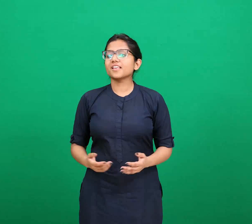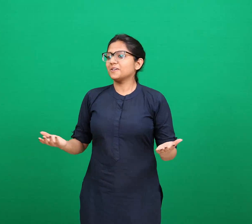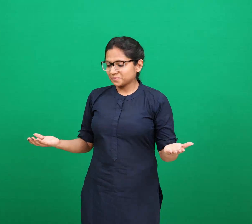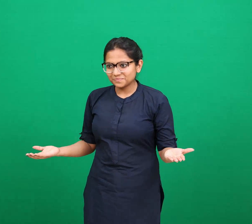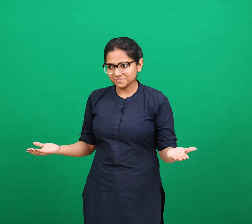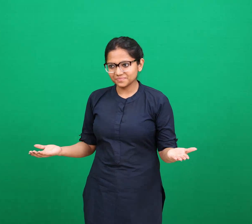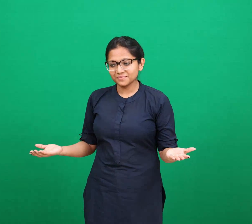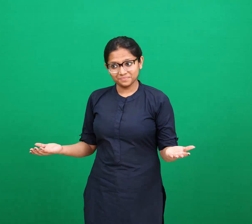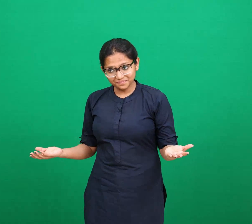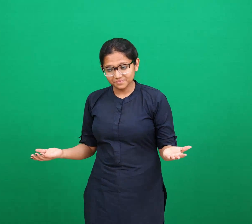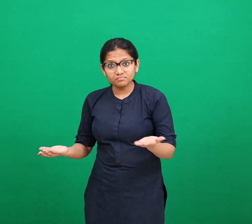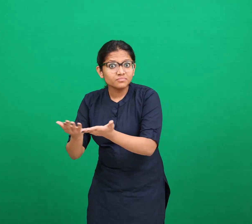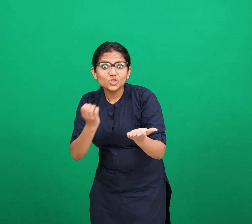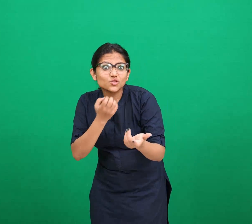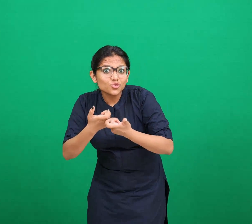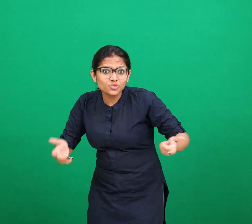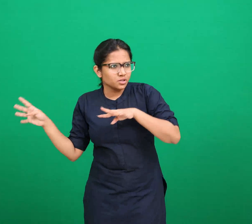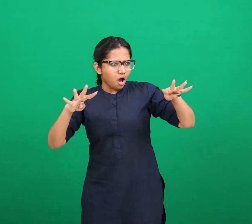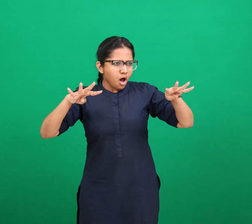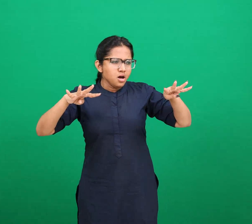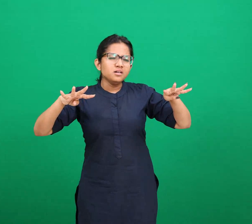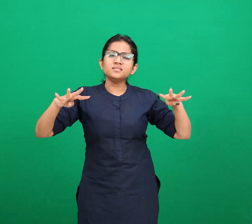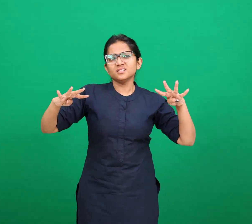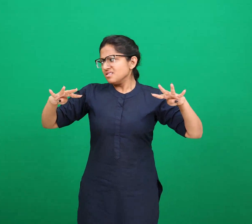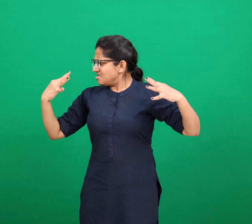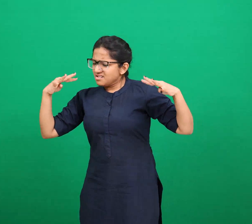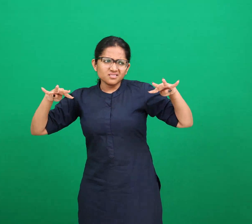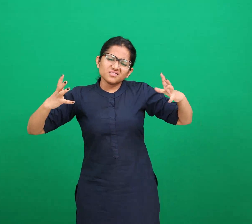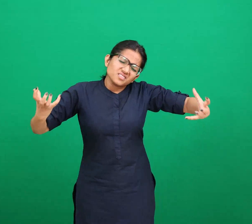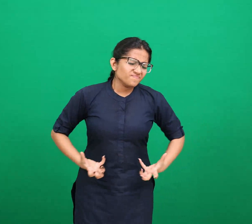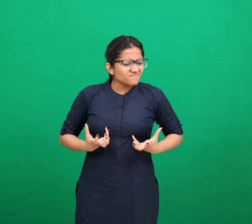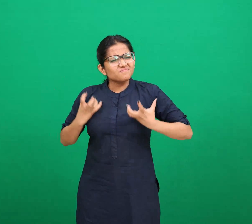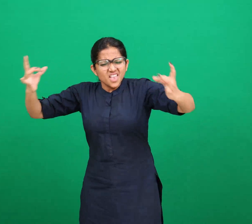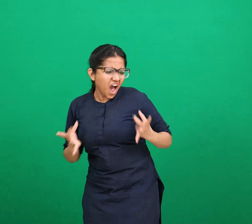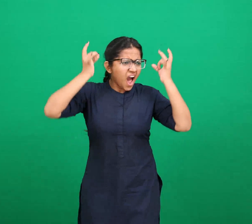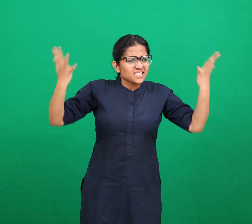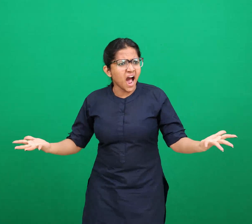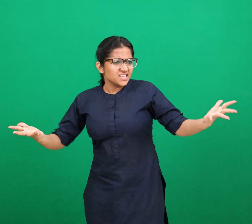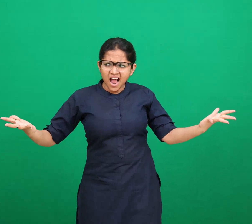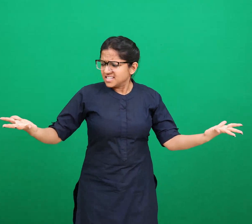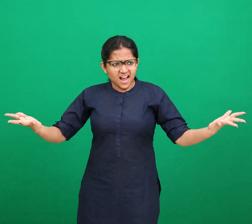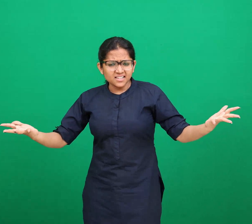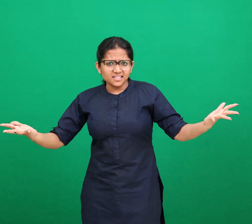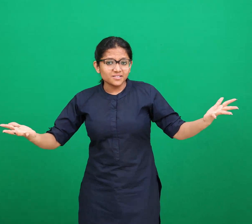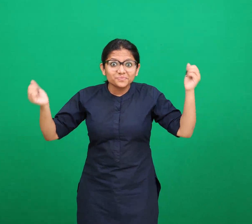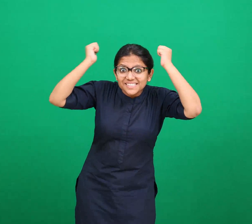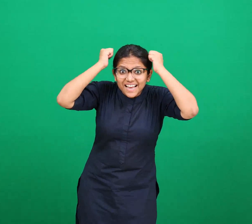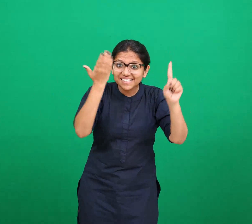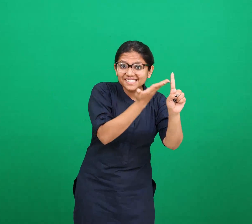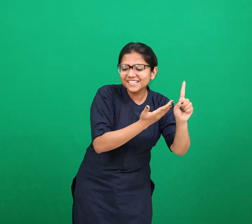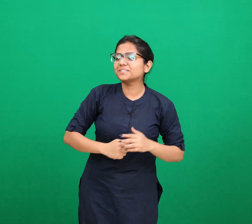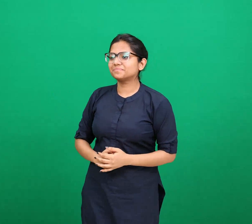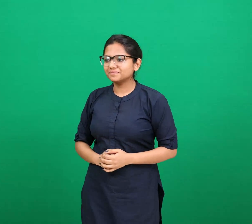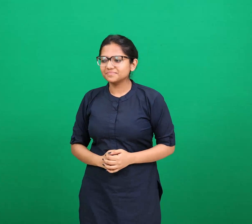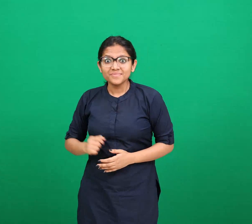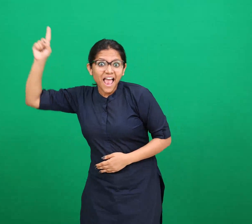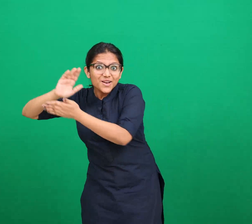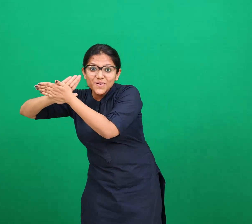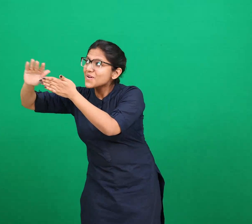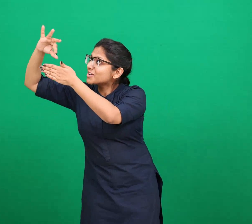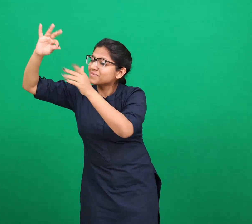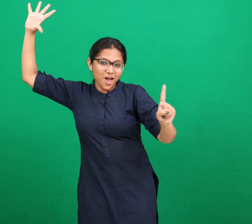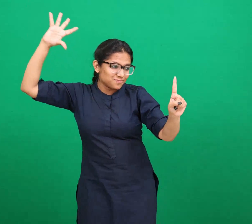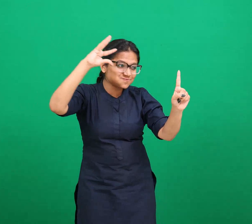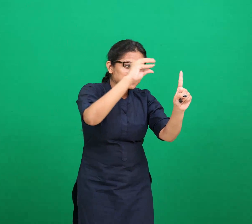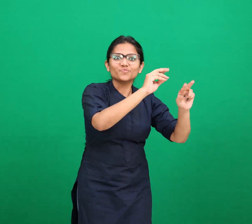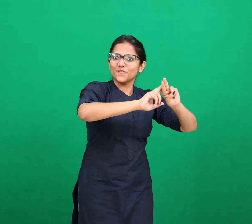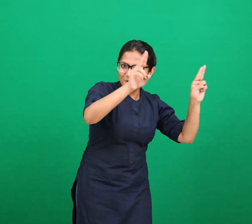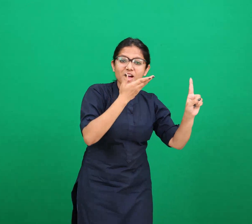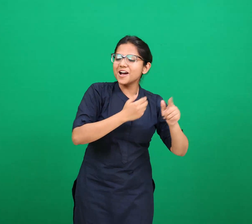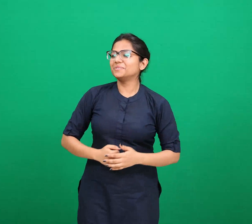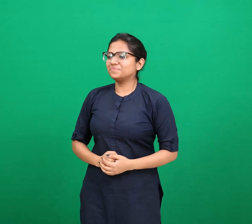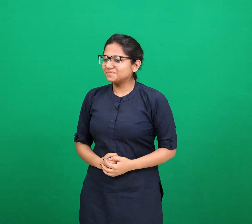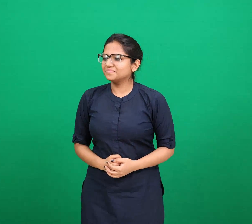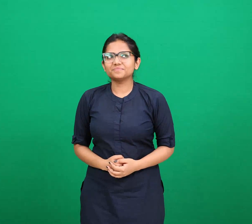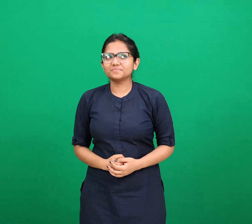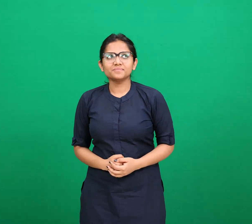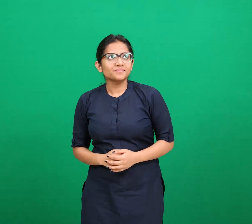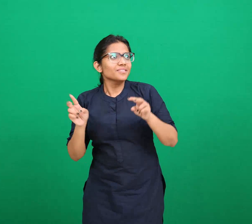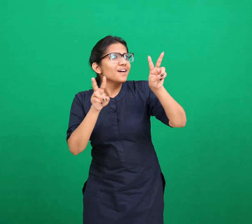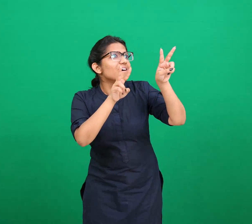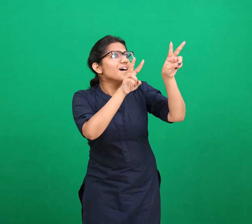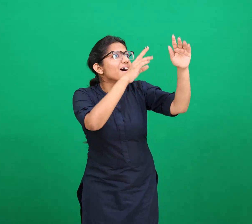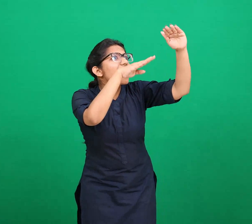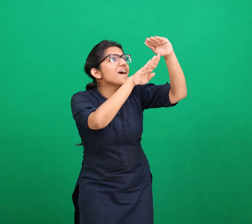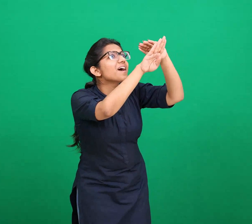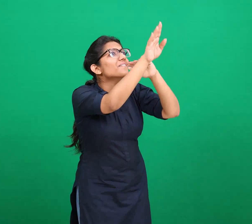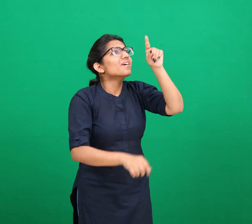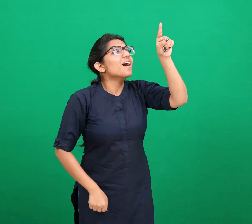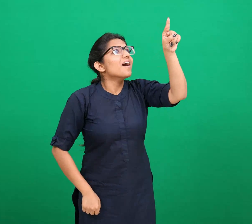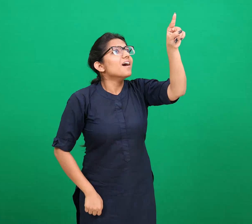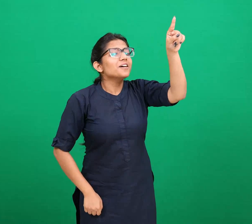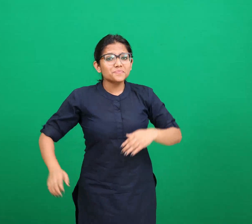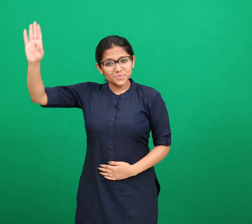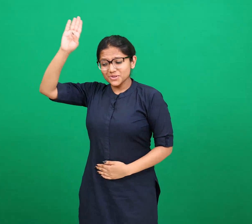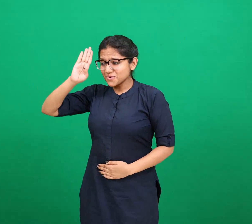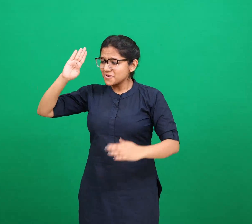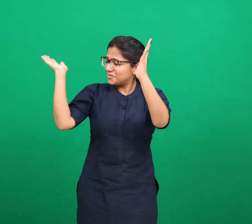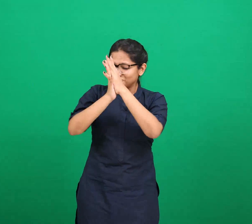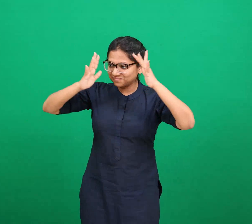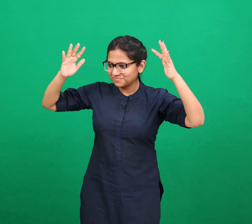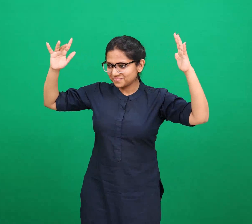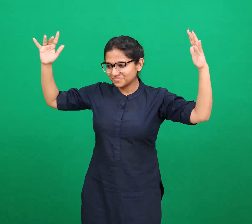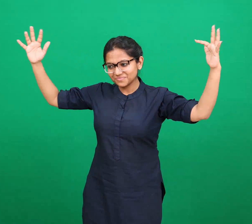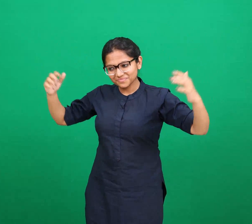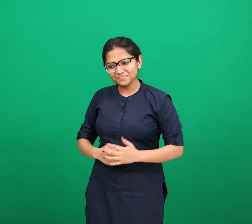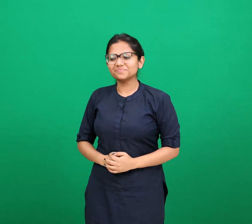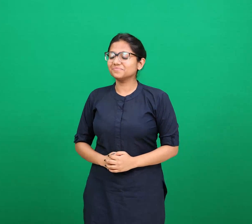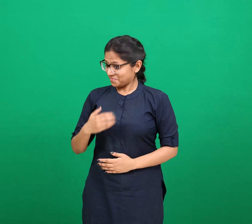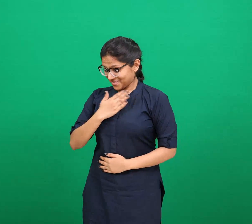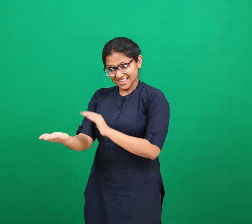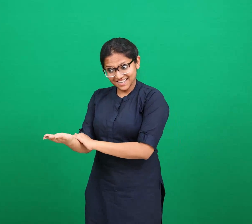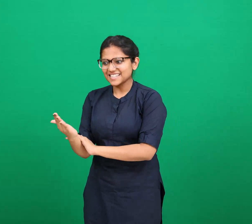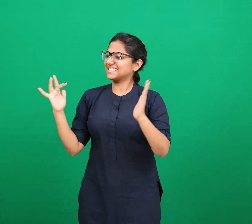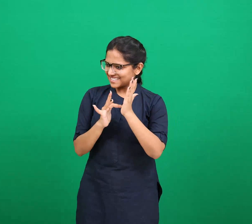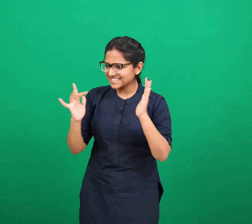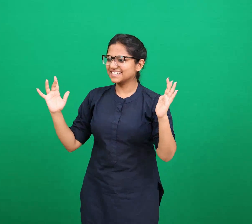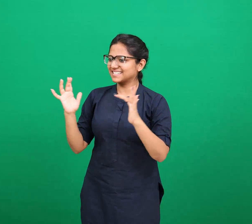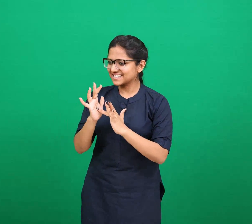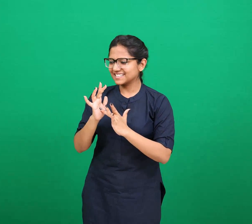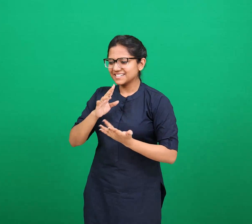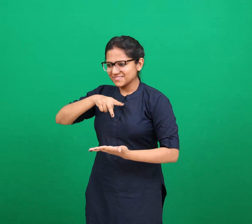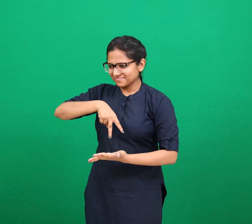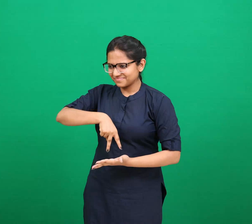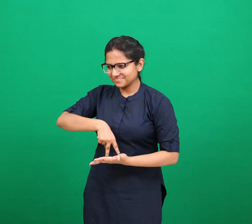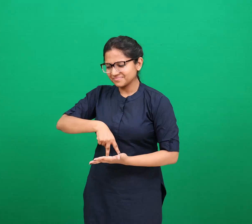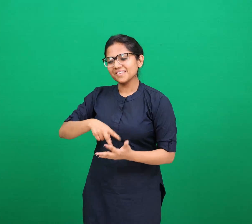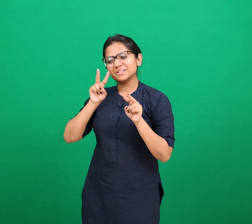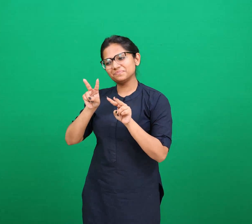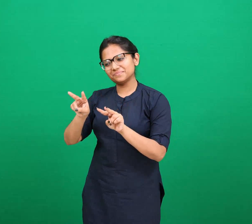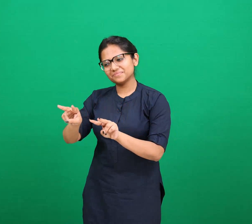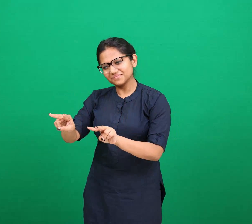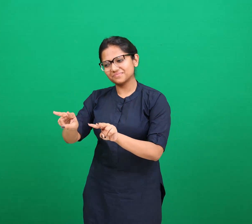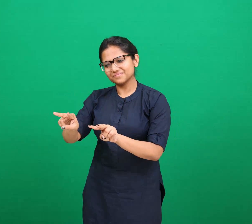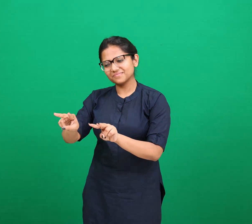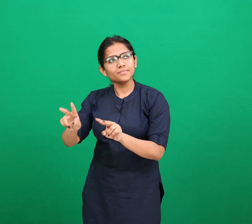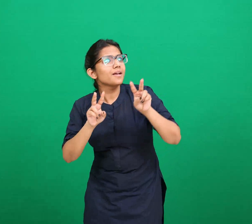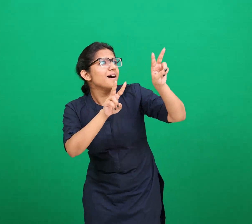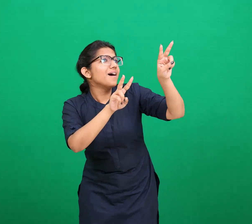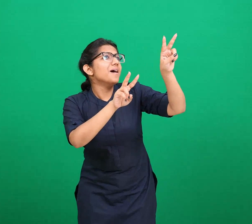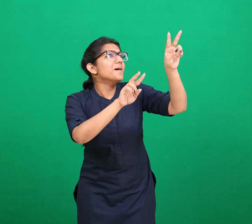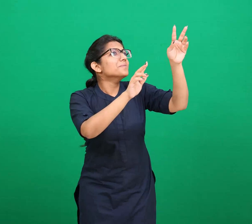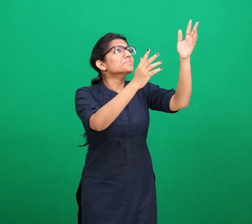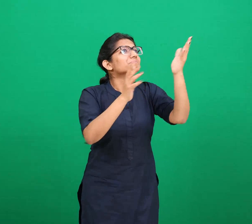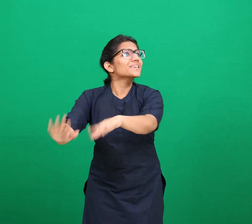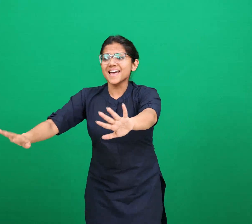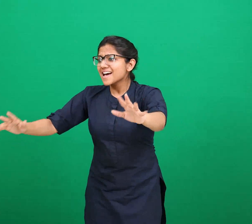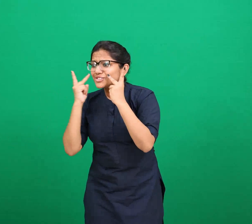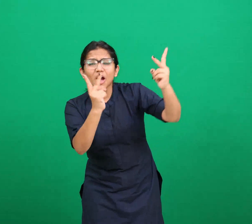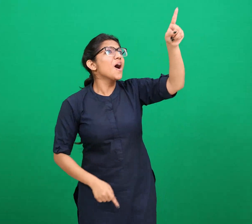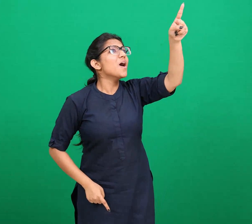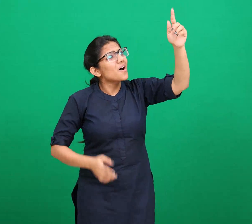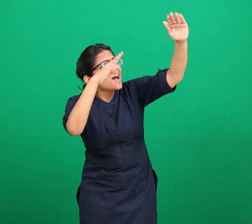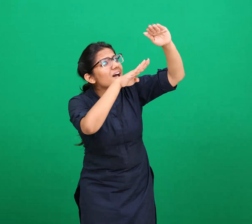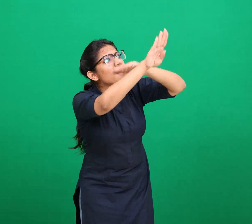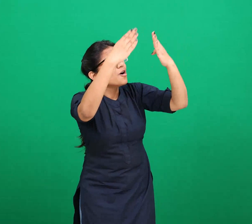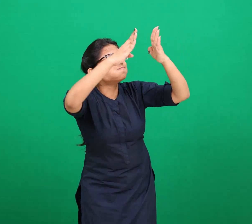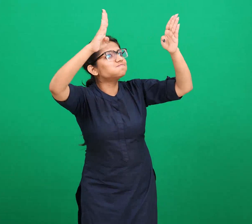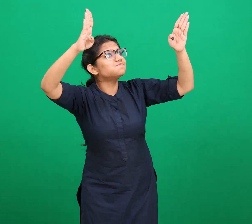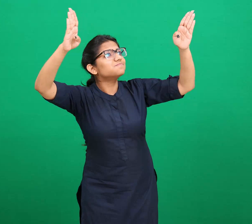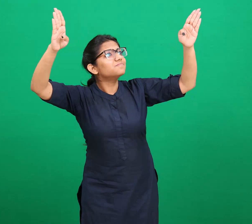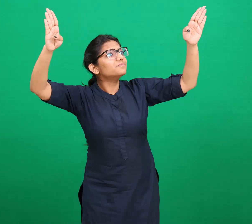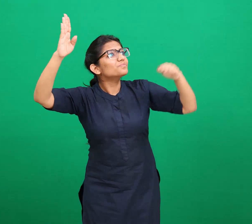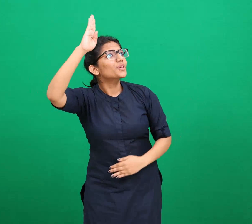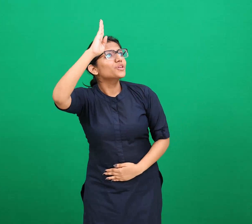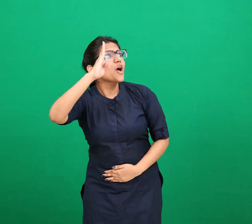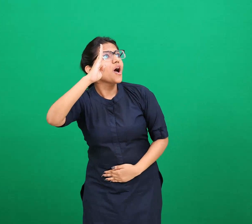On hearing this, the members of the Sanhedrin were enraged, and they gnashed their teeth at him. But Stephen, full of the Holy Spirit, looked intently into heaven and saw the glory of God and Jesus standing at the right hand of God.